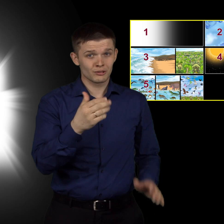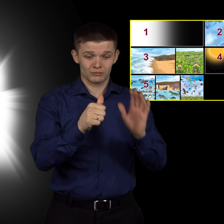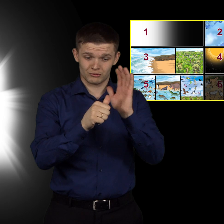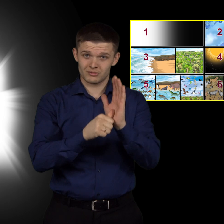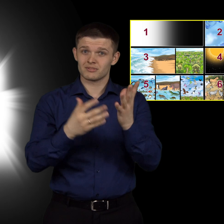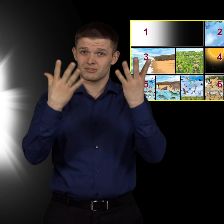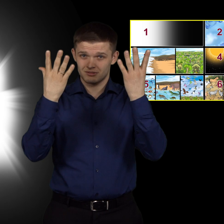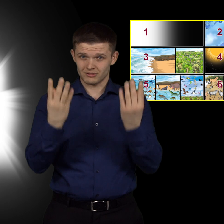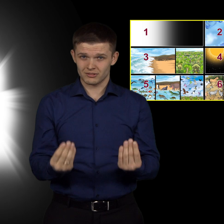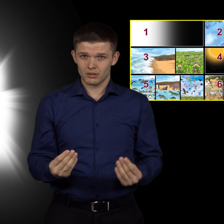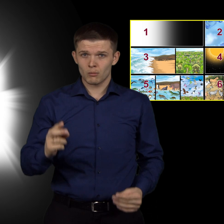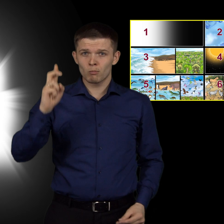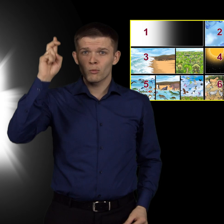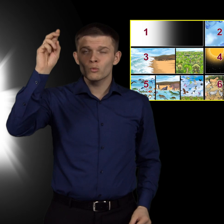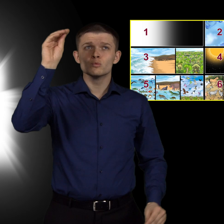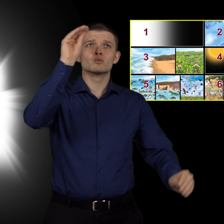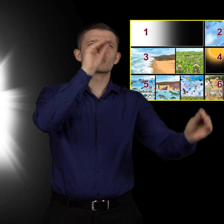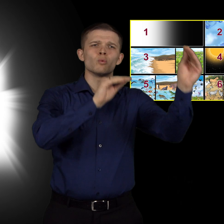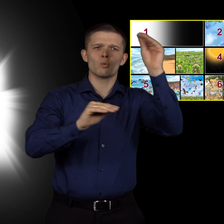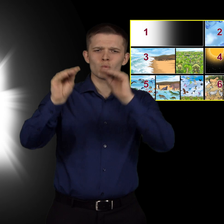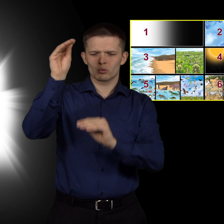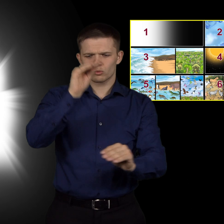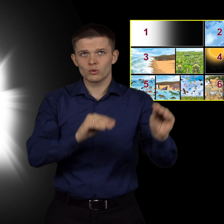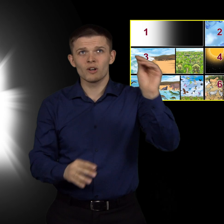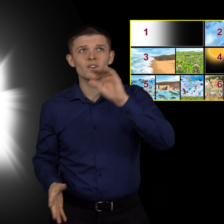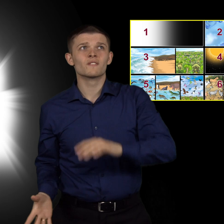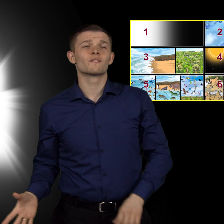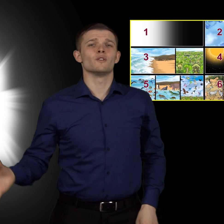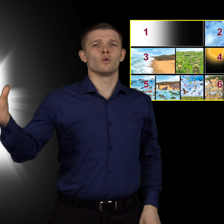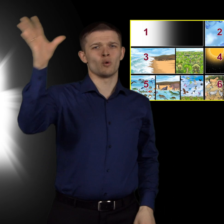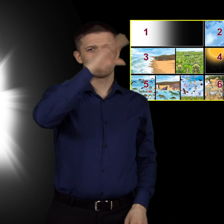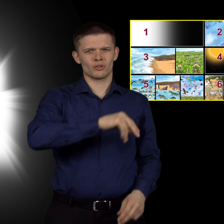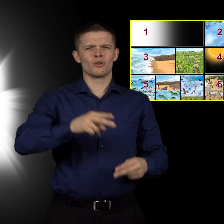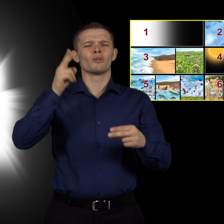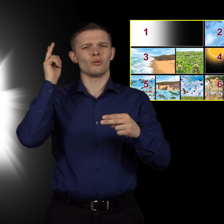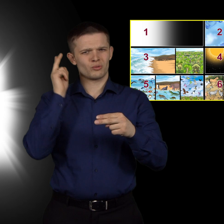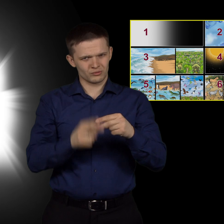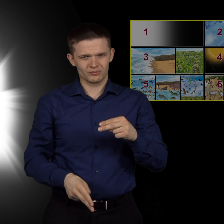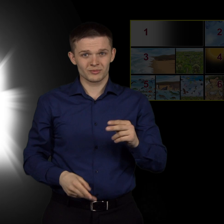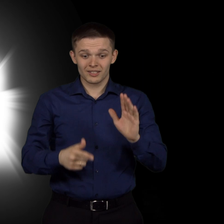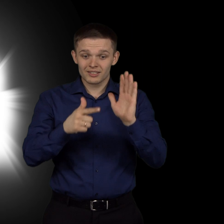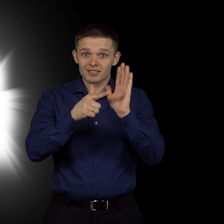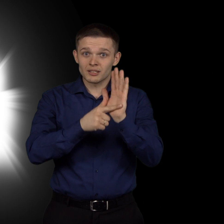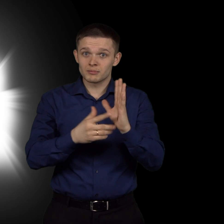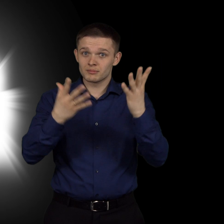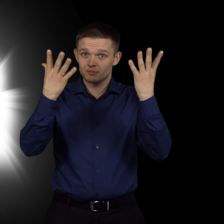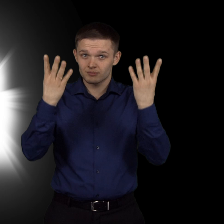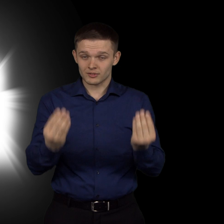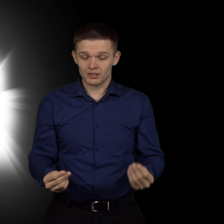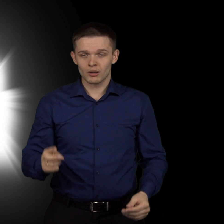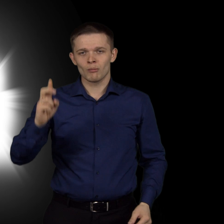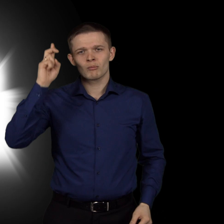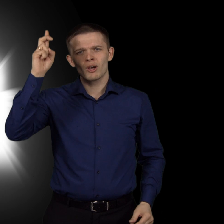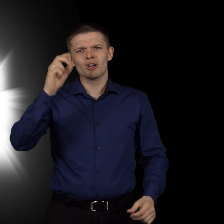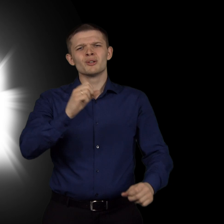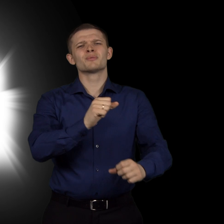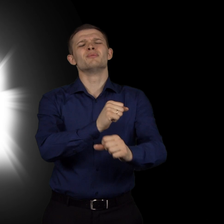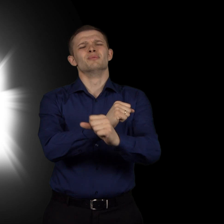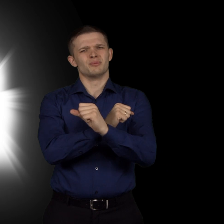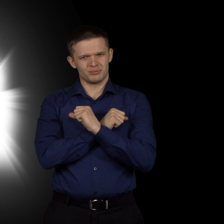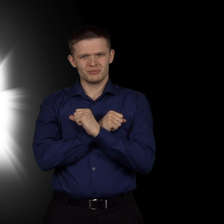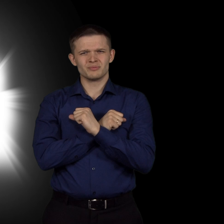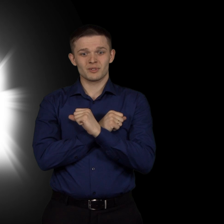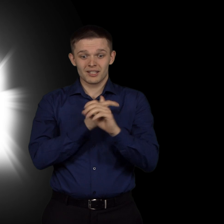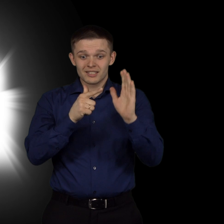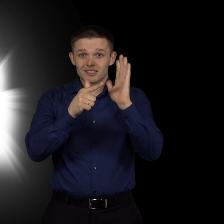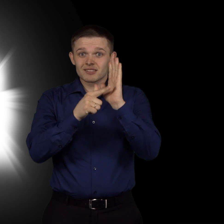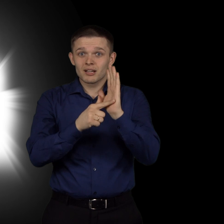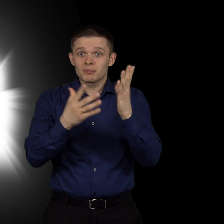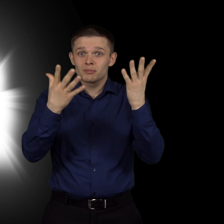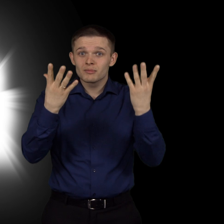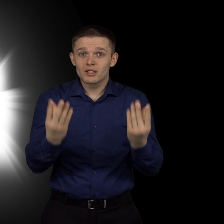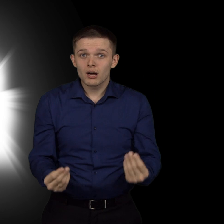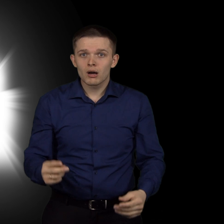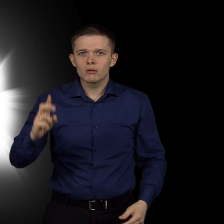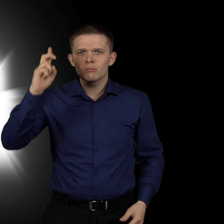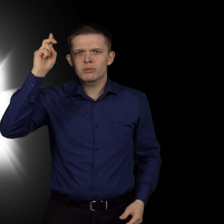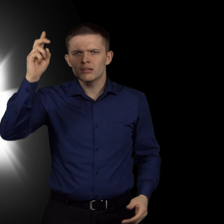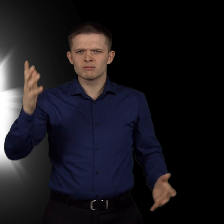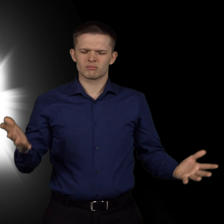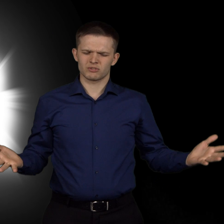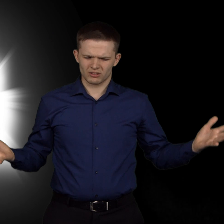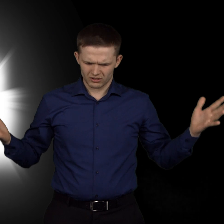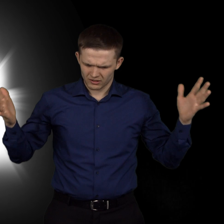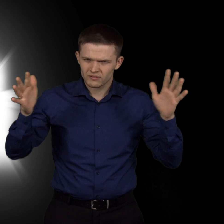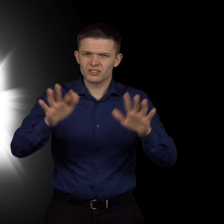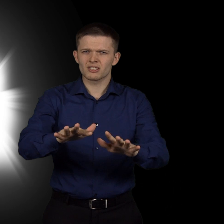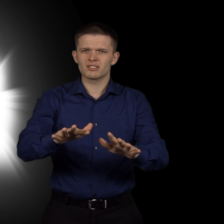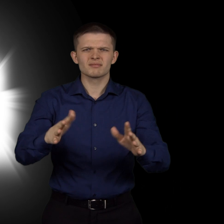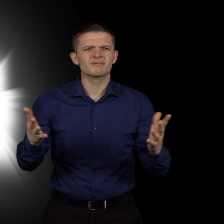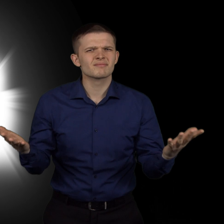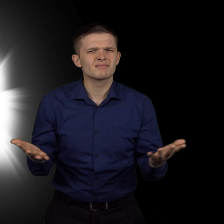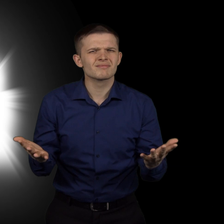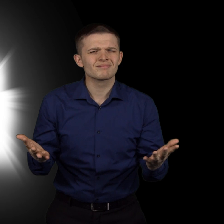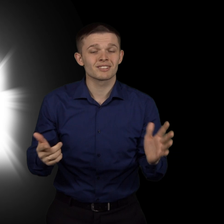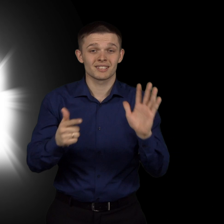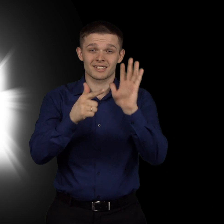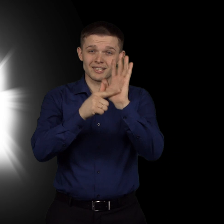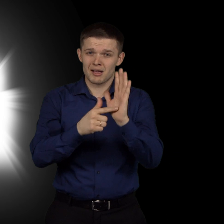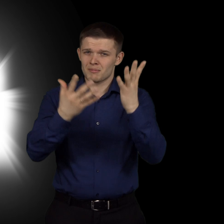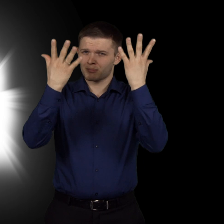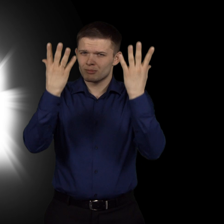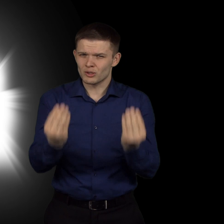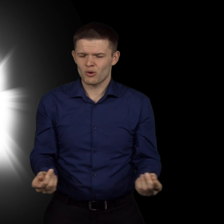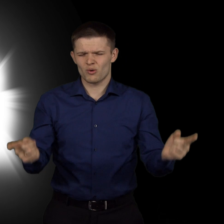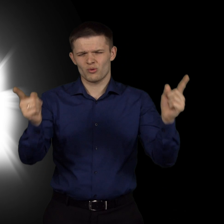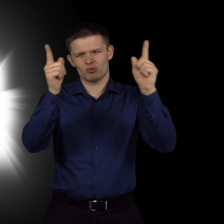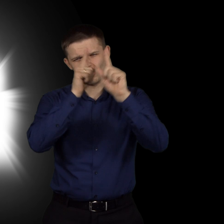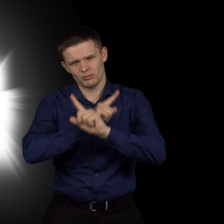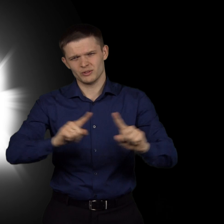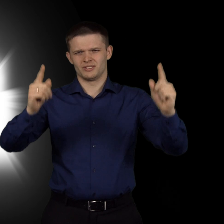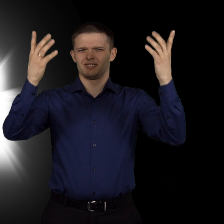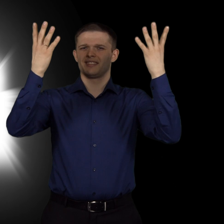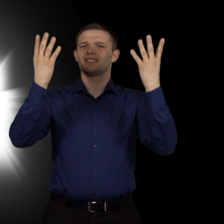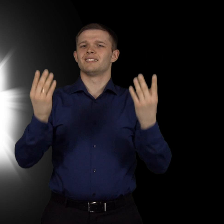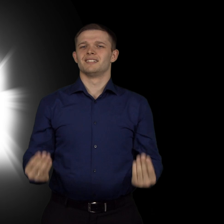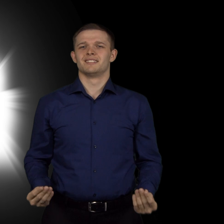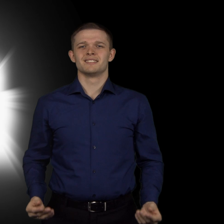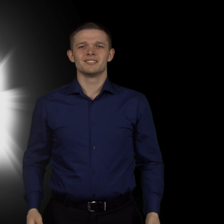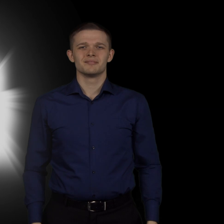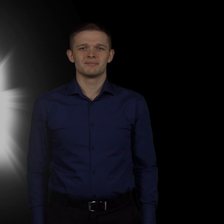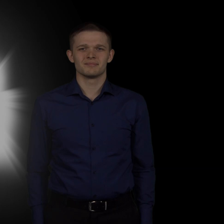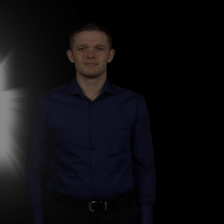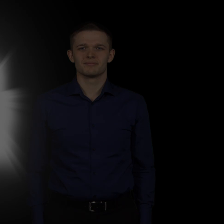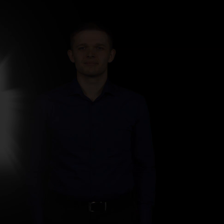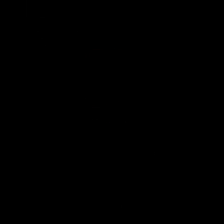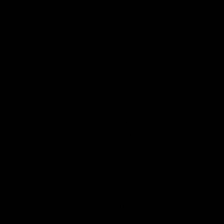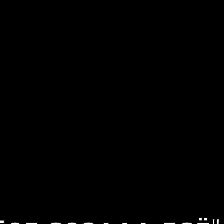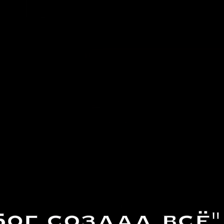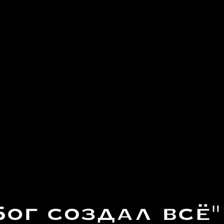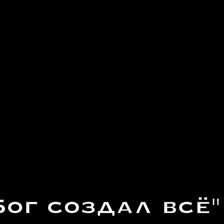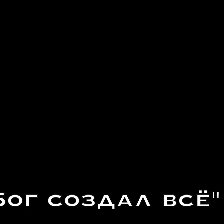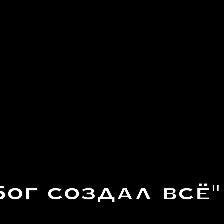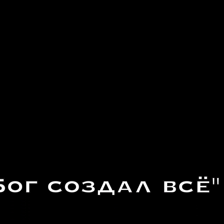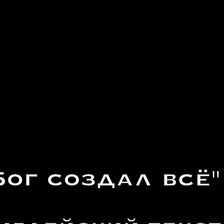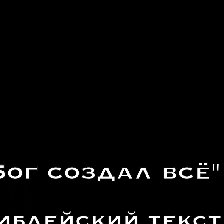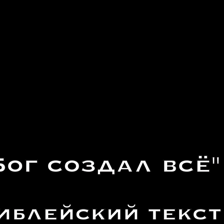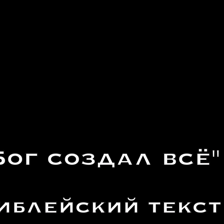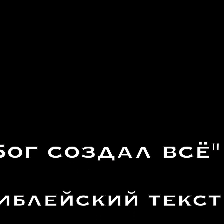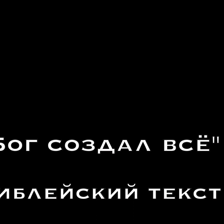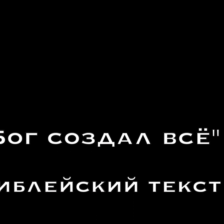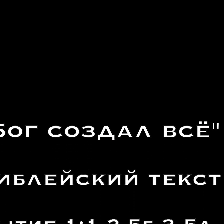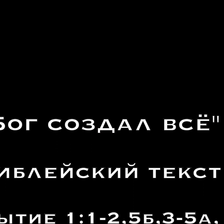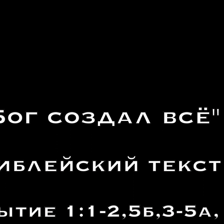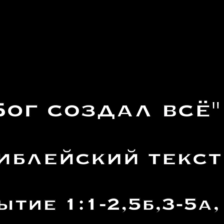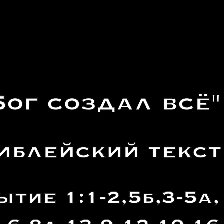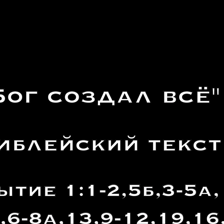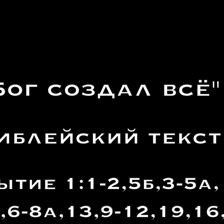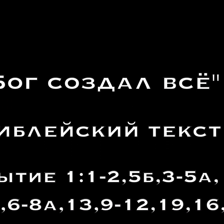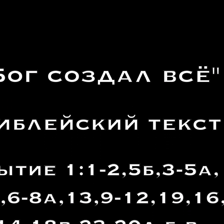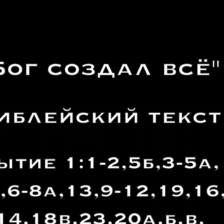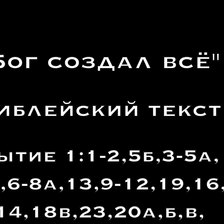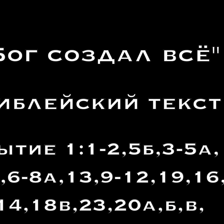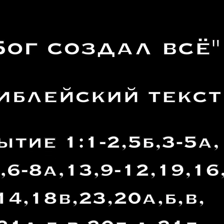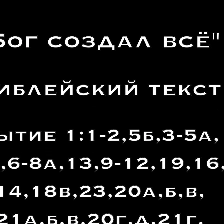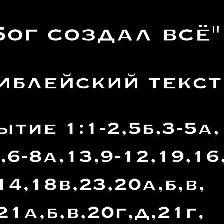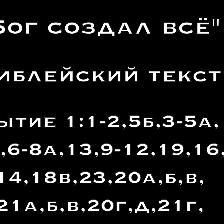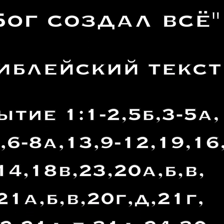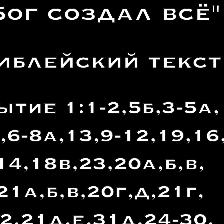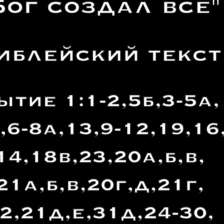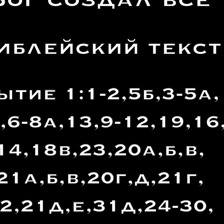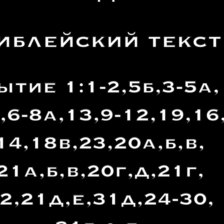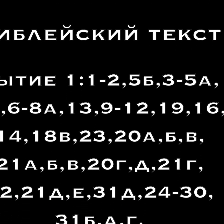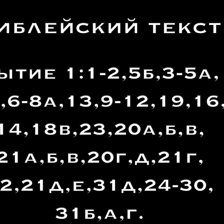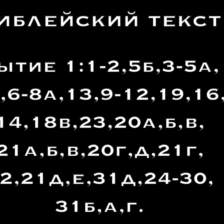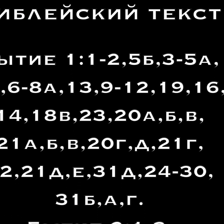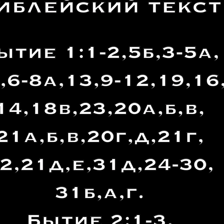Then God blessed the seventh day and sanctified it, because on that day He rested from all the work of creation that He had accomplished.